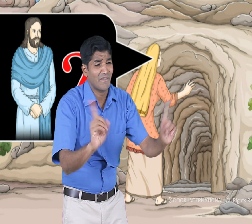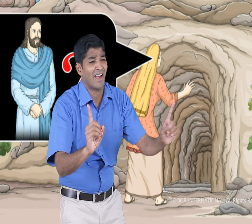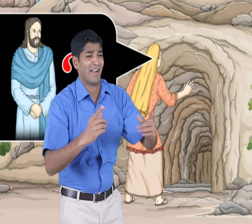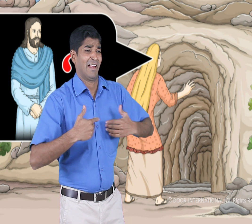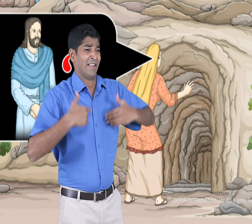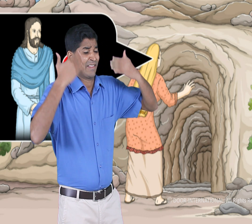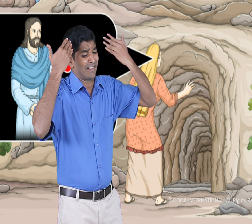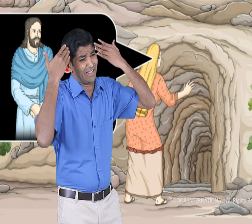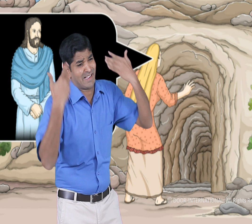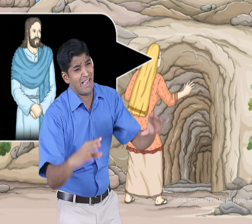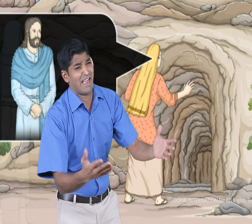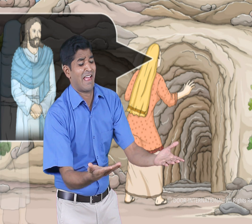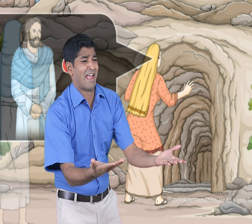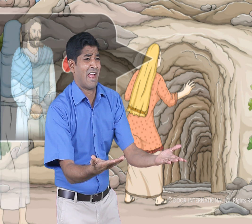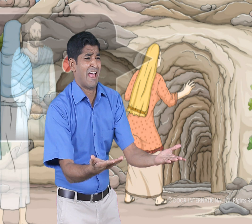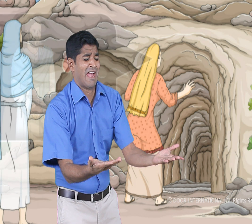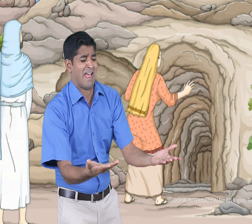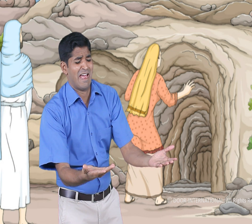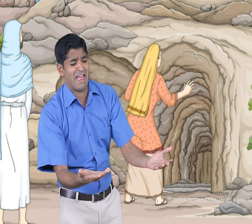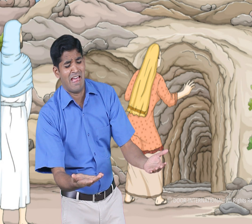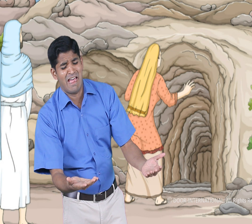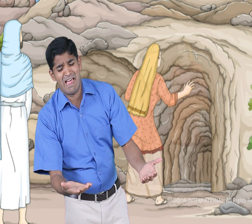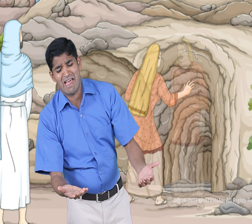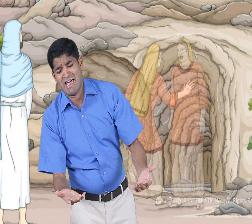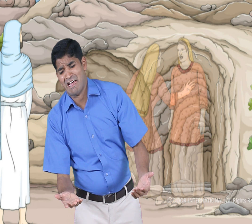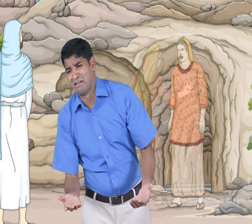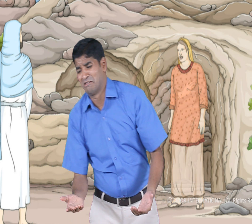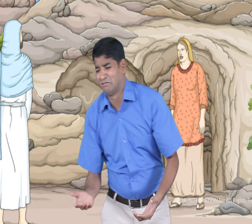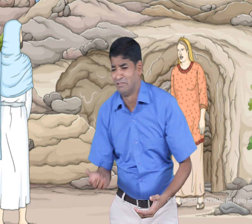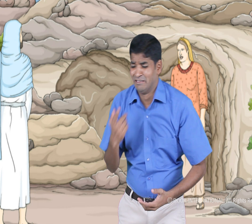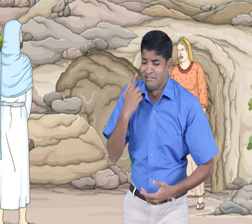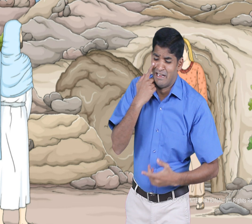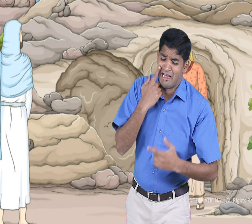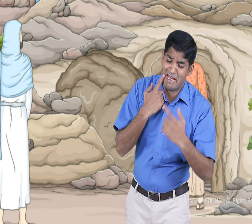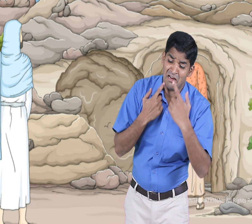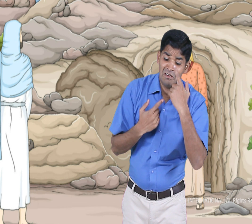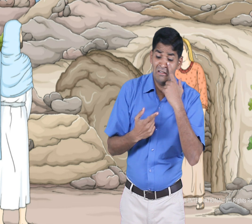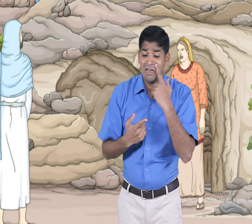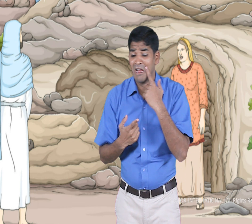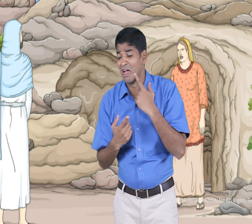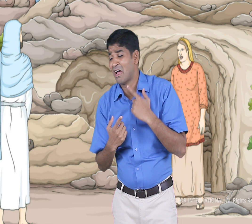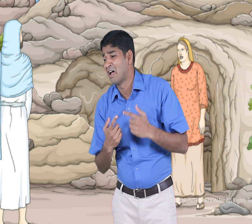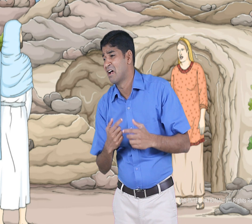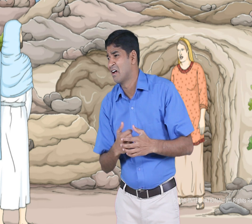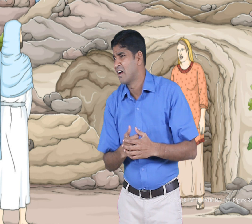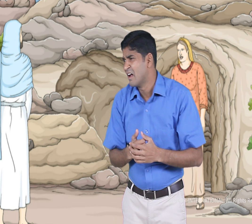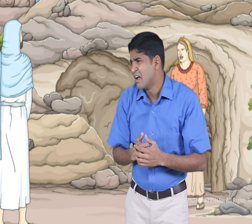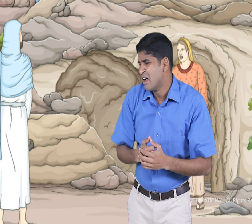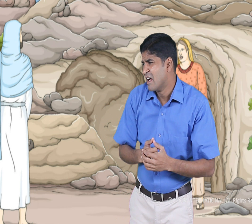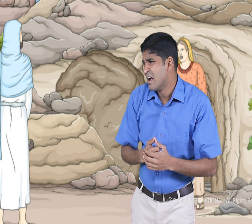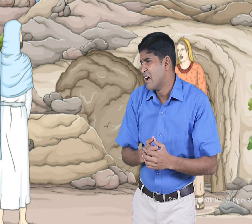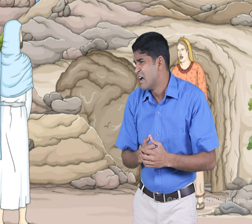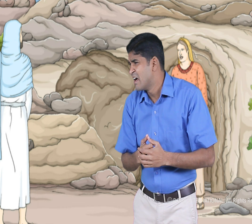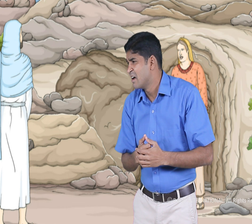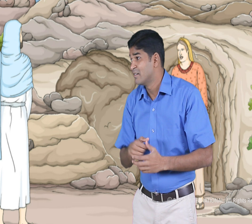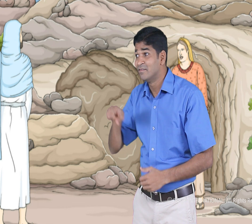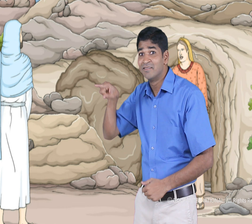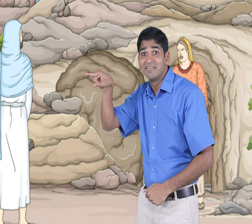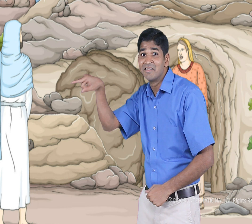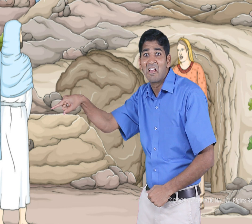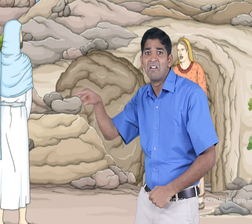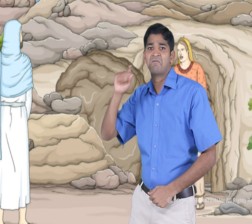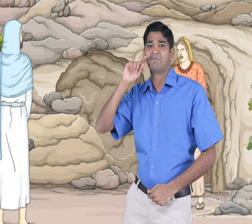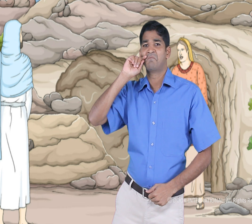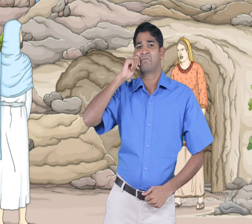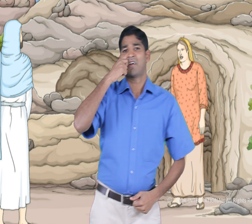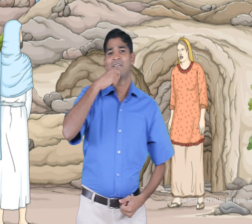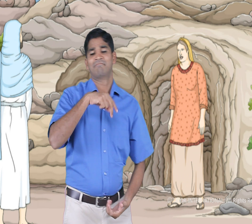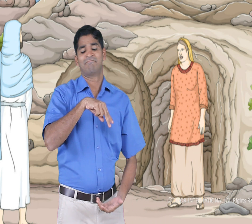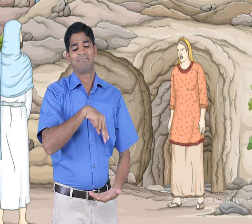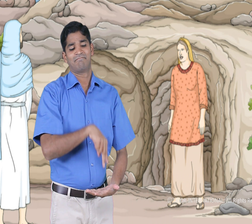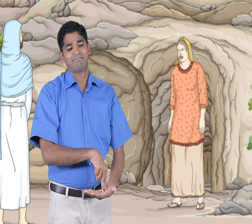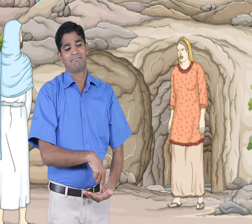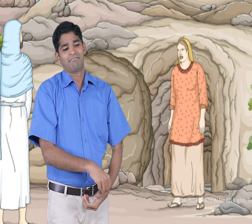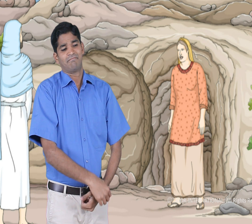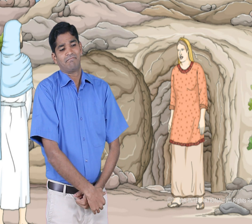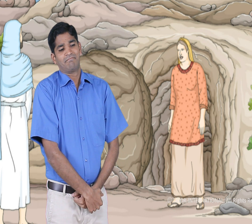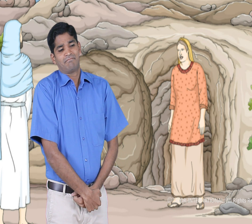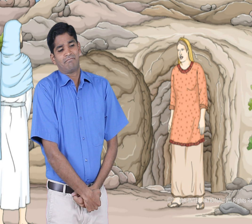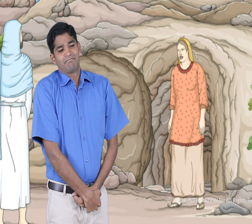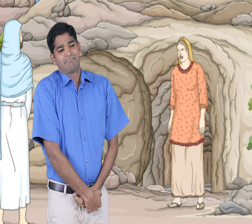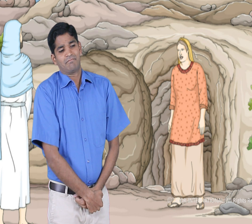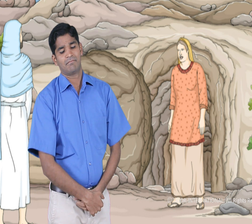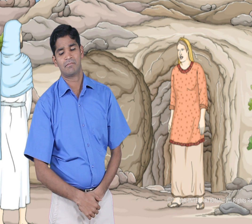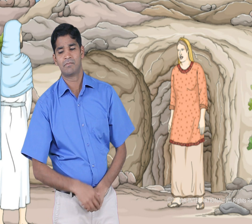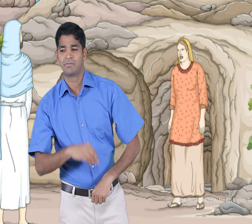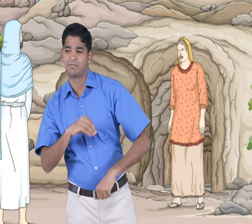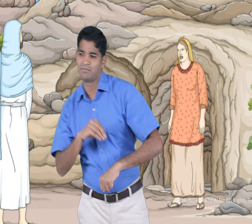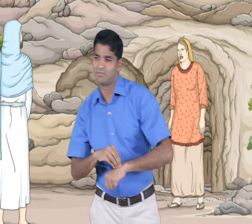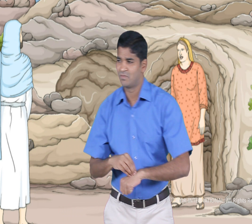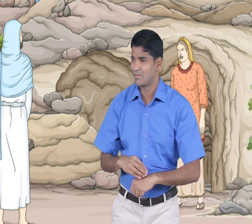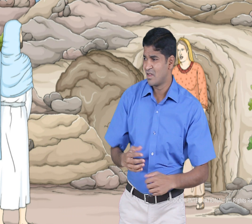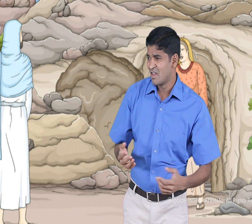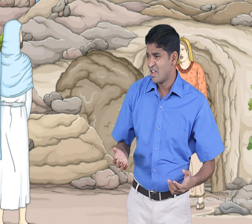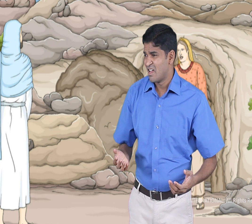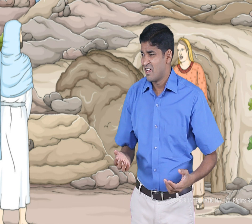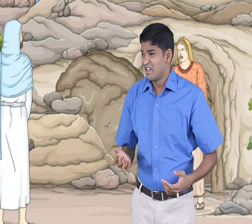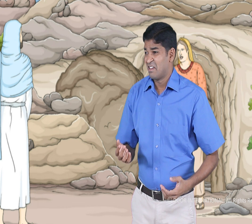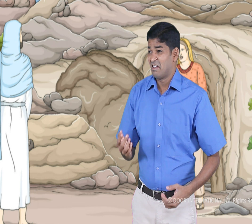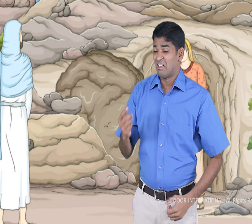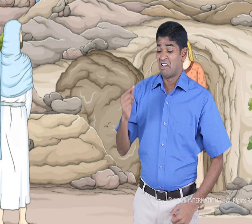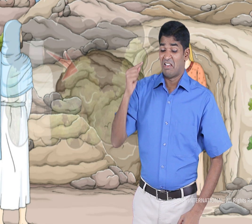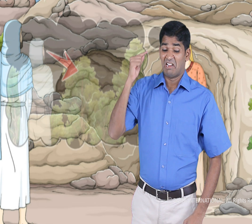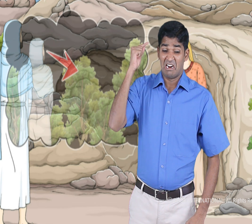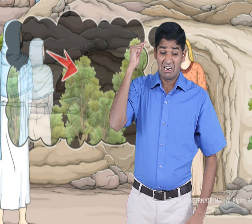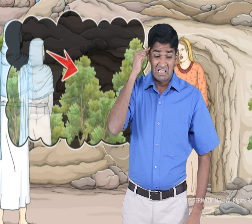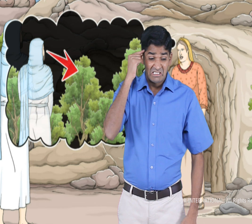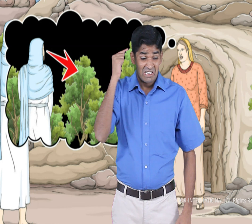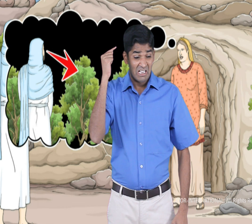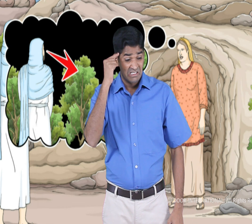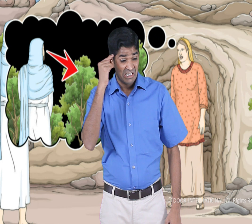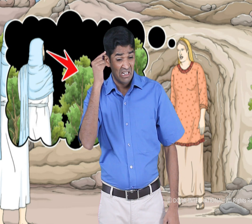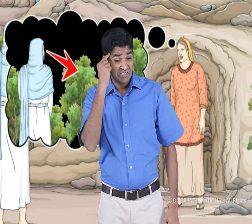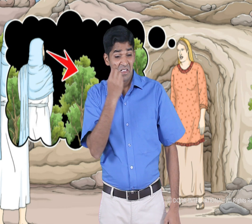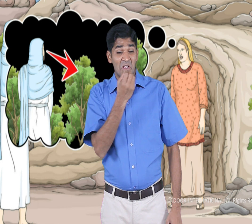When she had said this, she turned around and saw Jesus standing there;